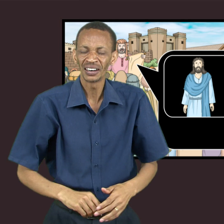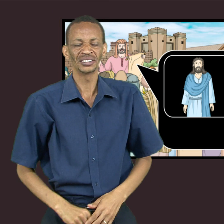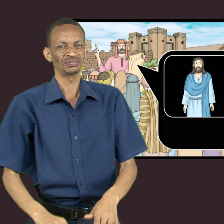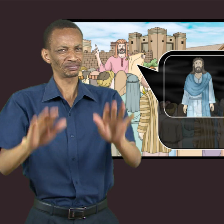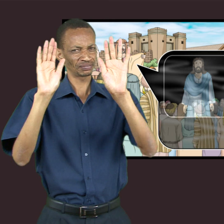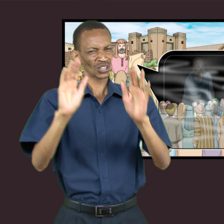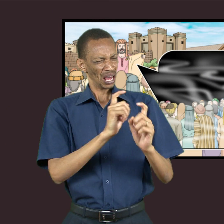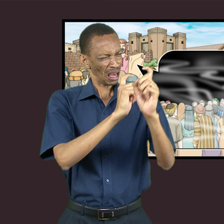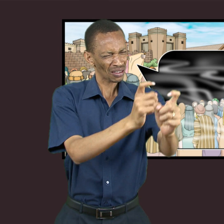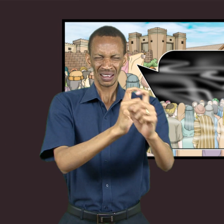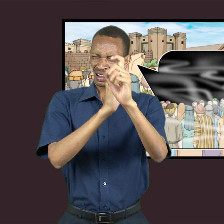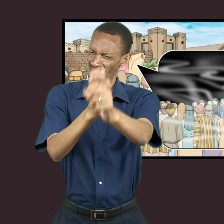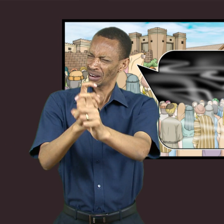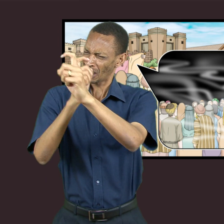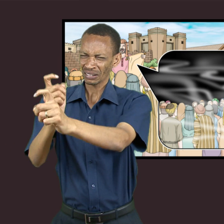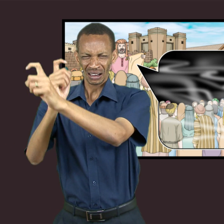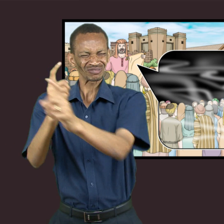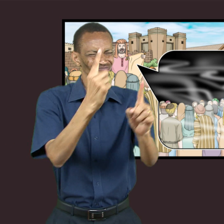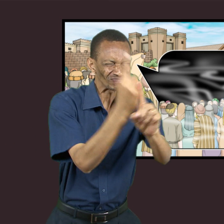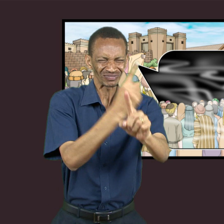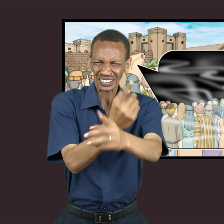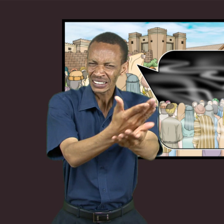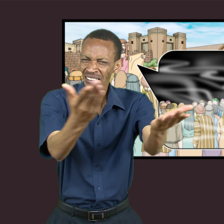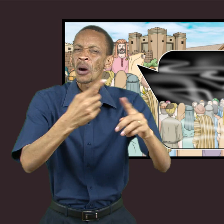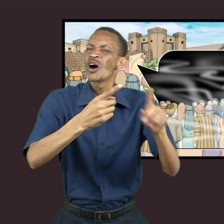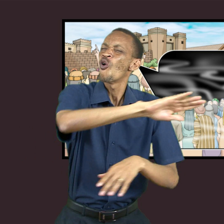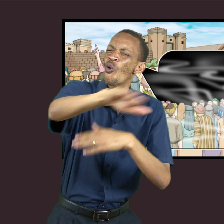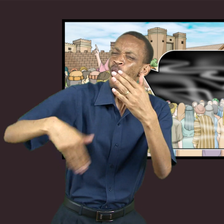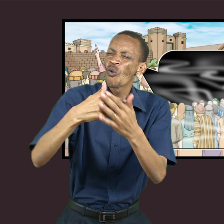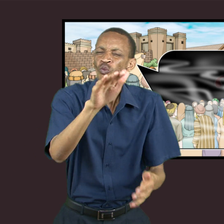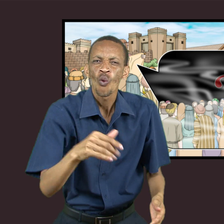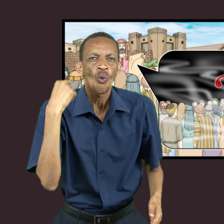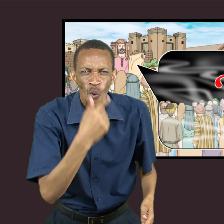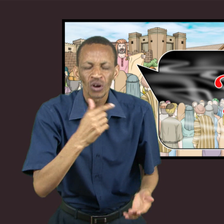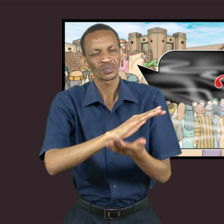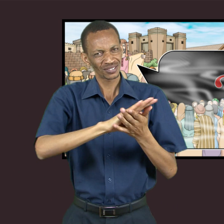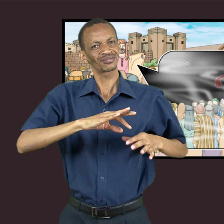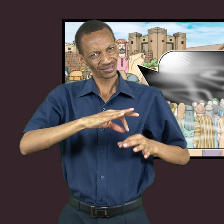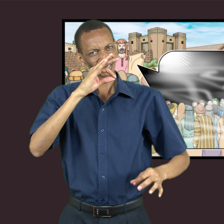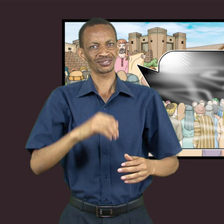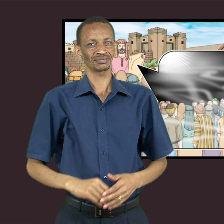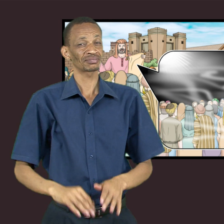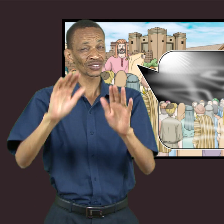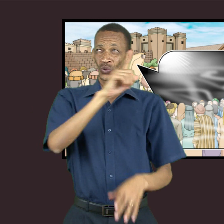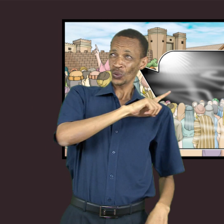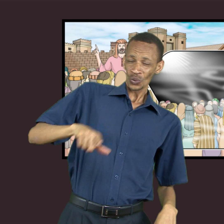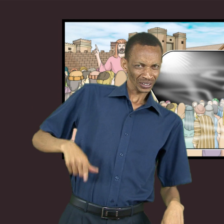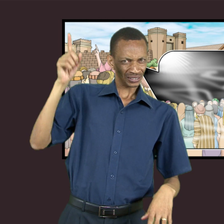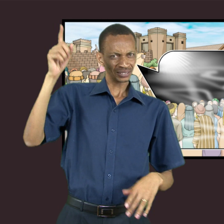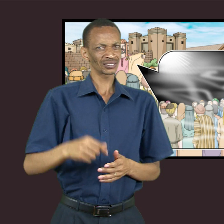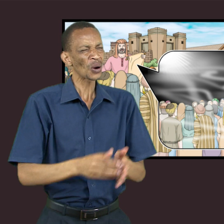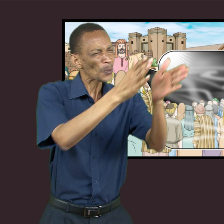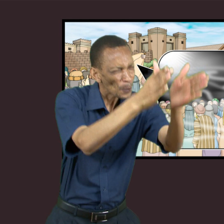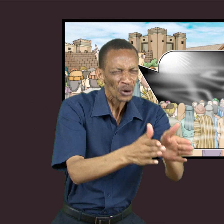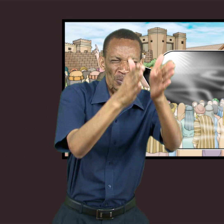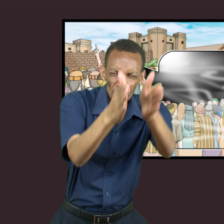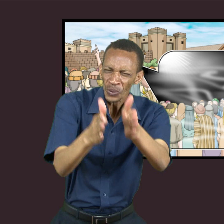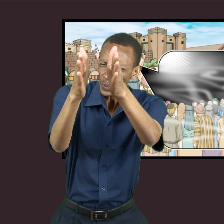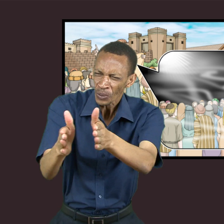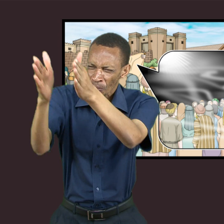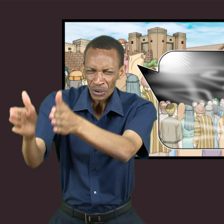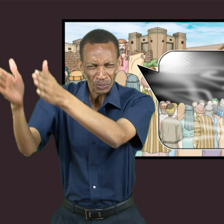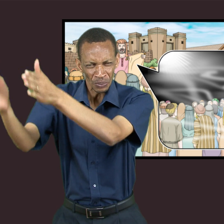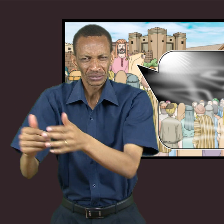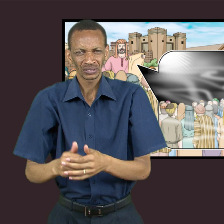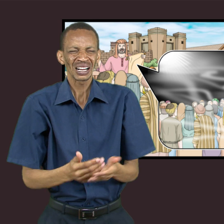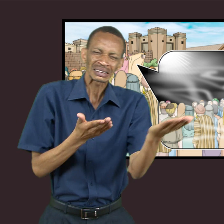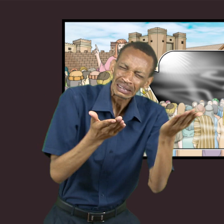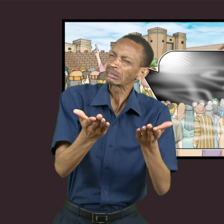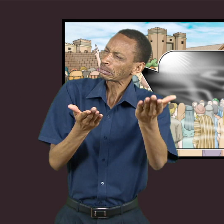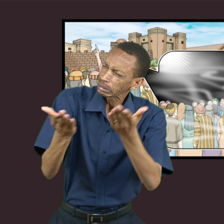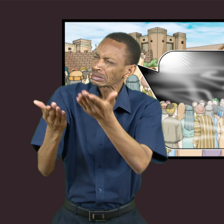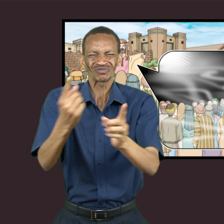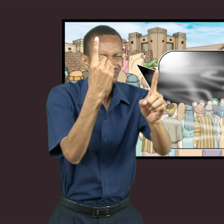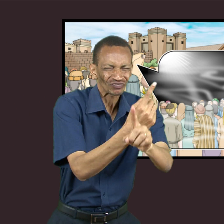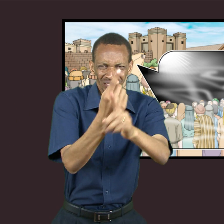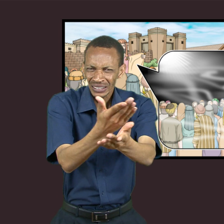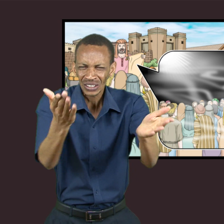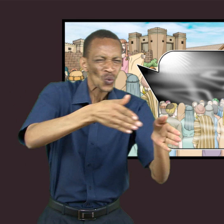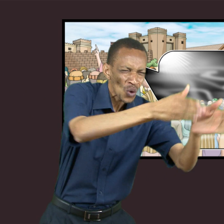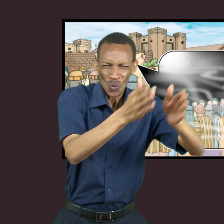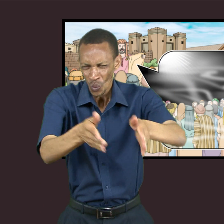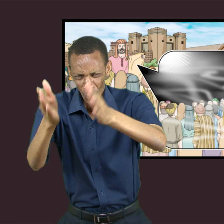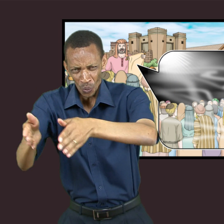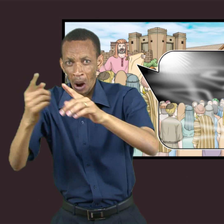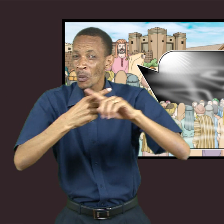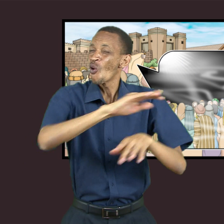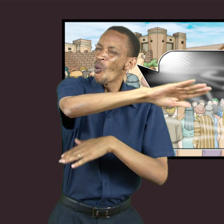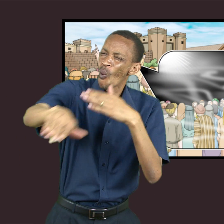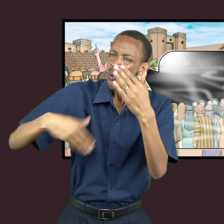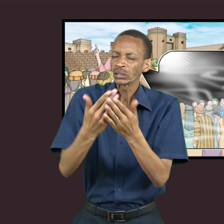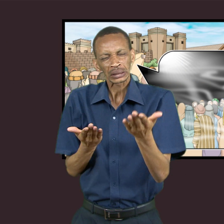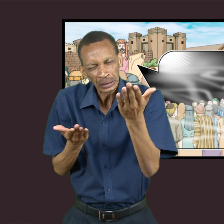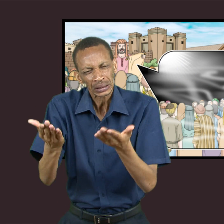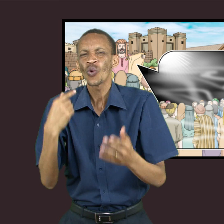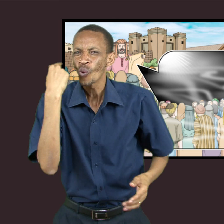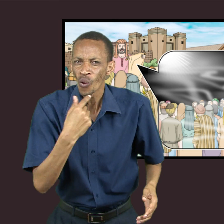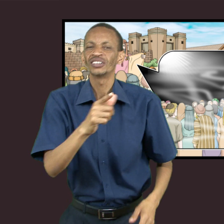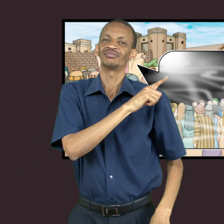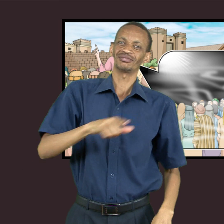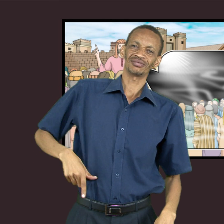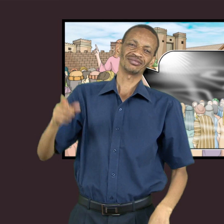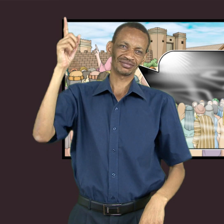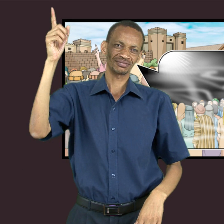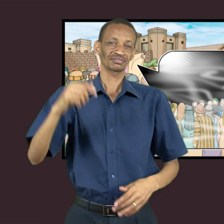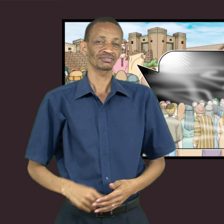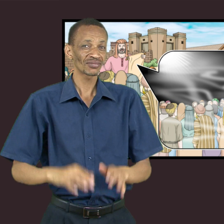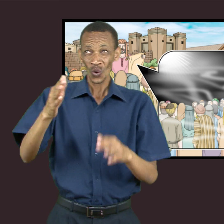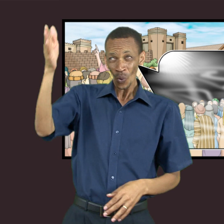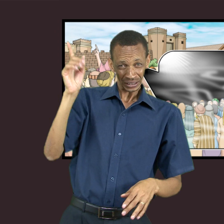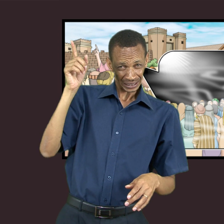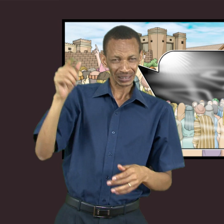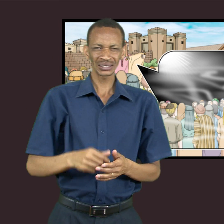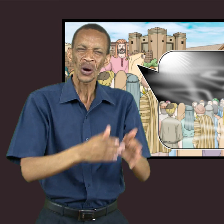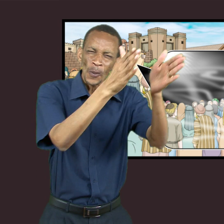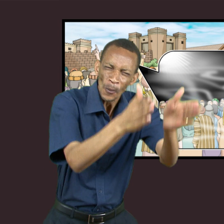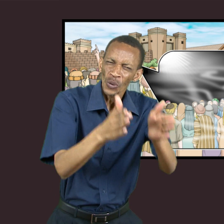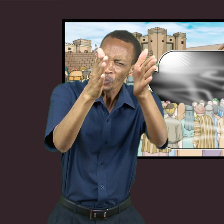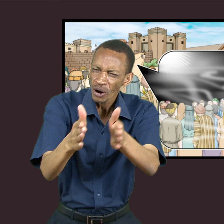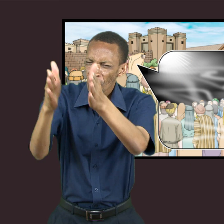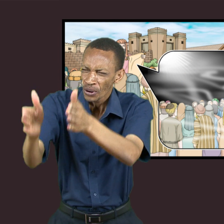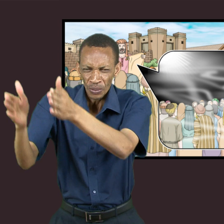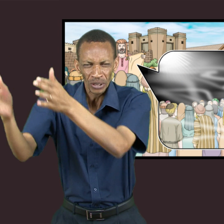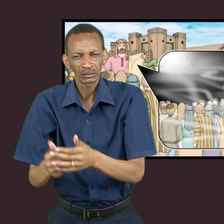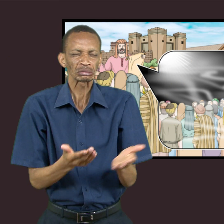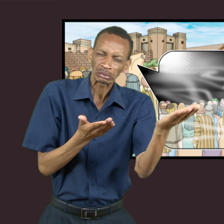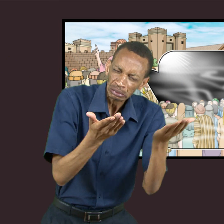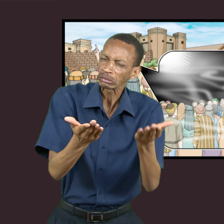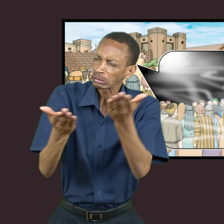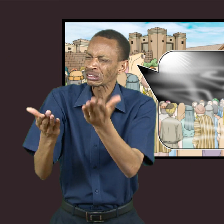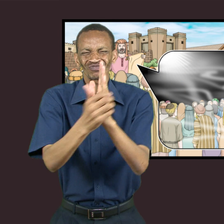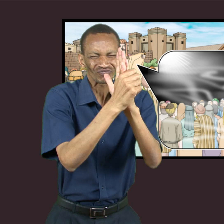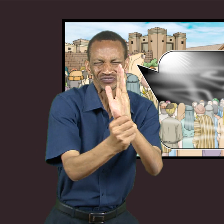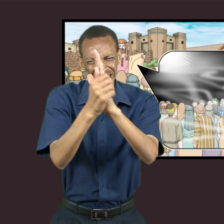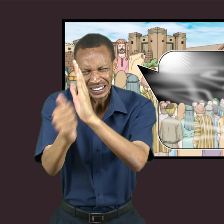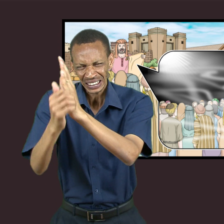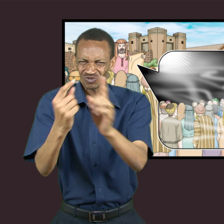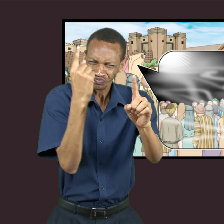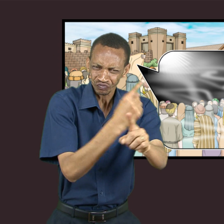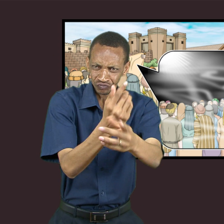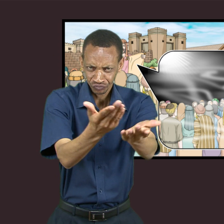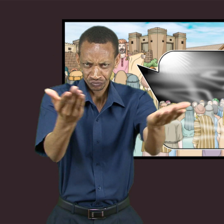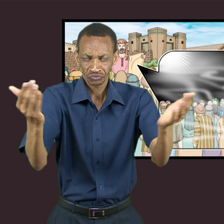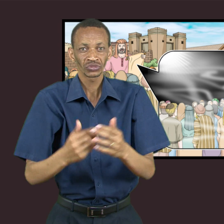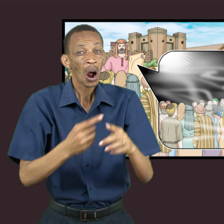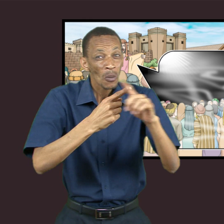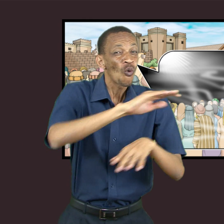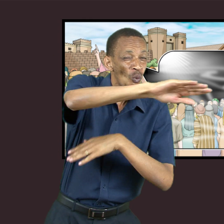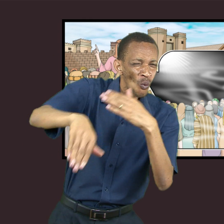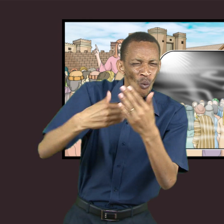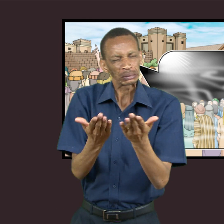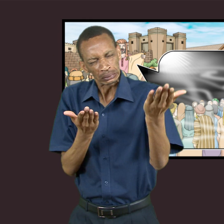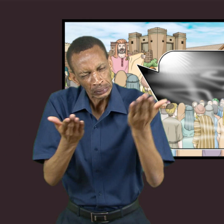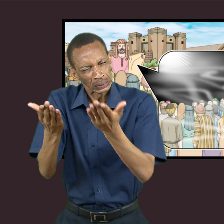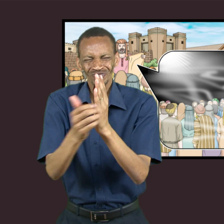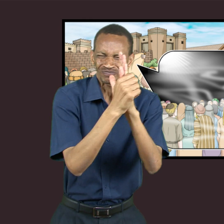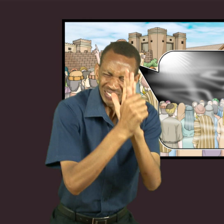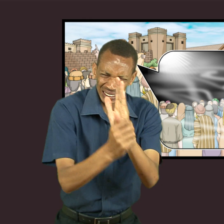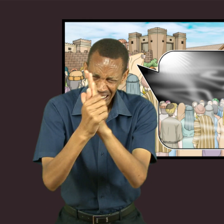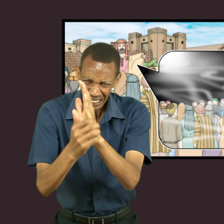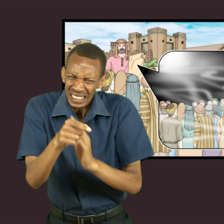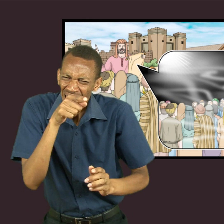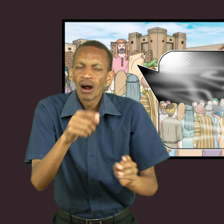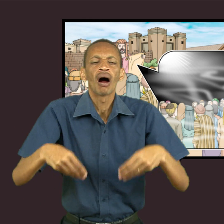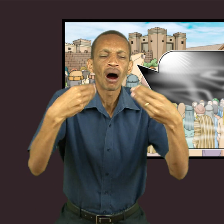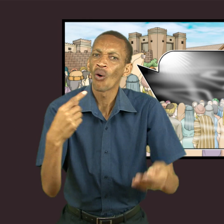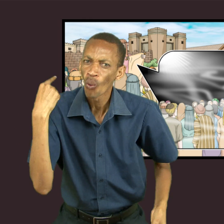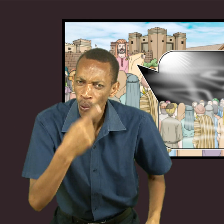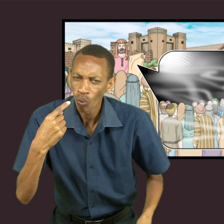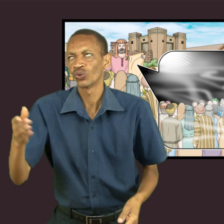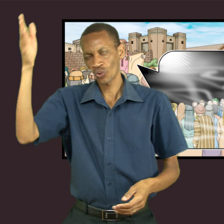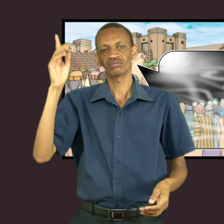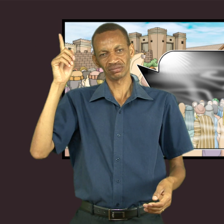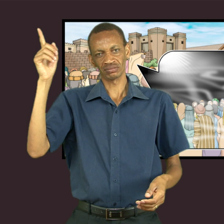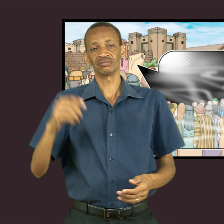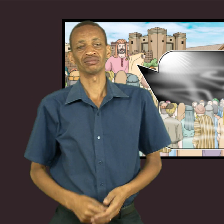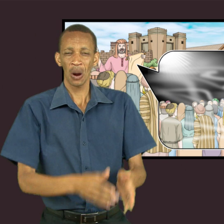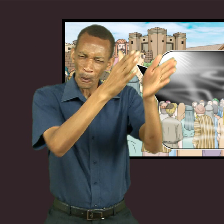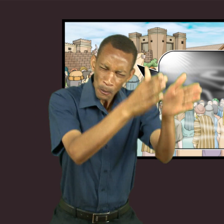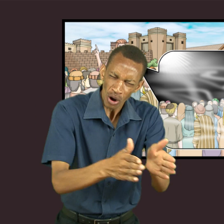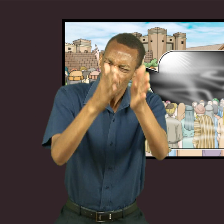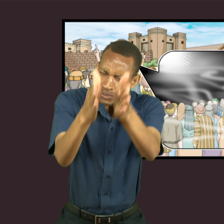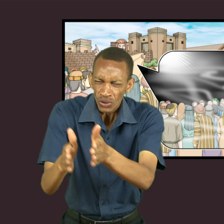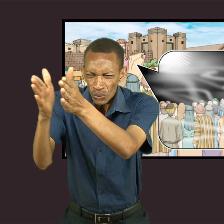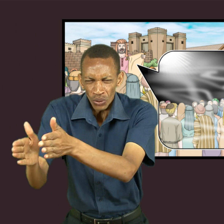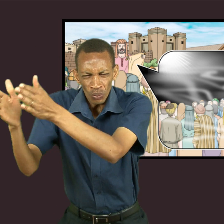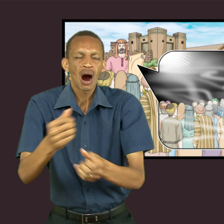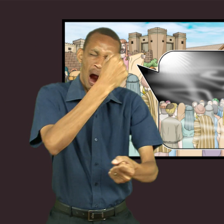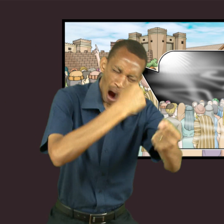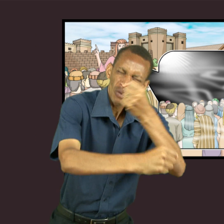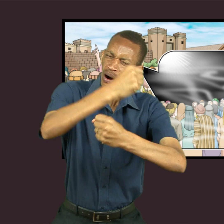There are different gifts, but the same Spirit. There are different ministries, but the same Lord. There are different ways of working, but the same God works all things in all people.